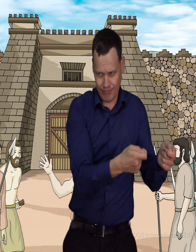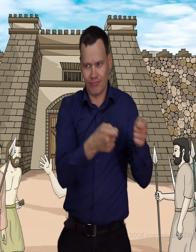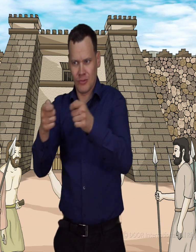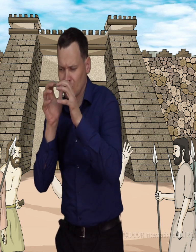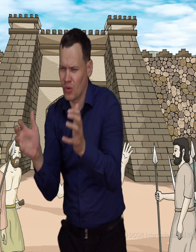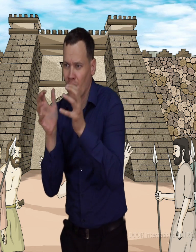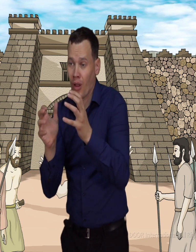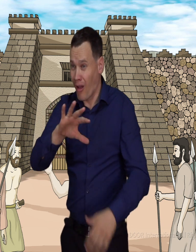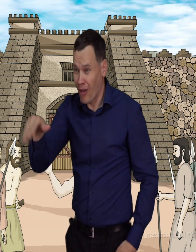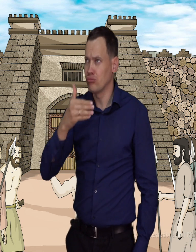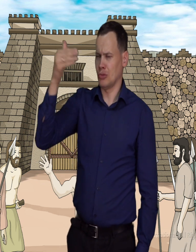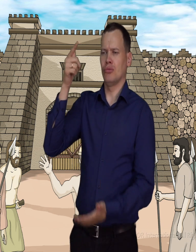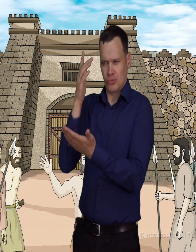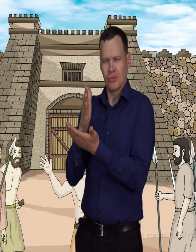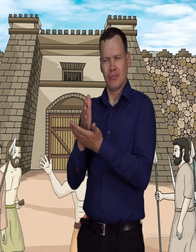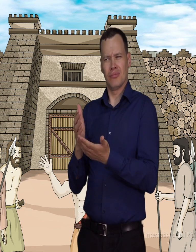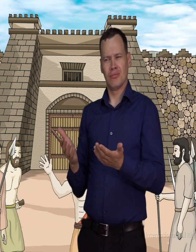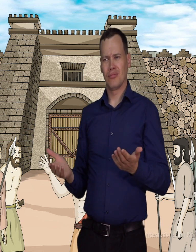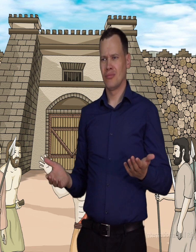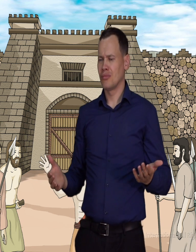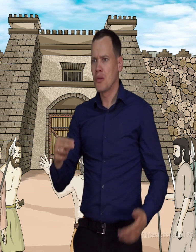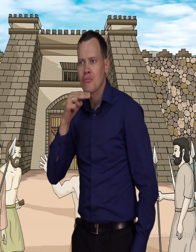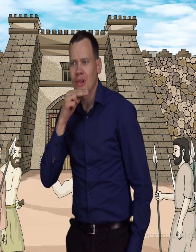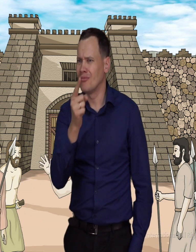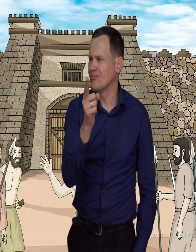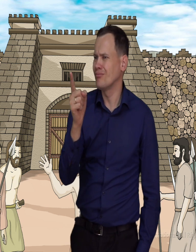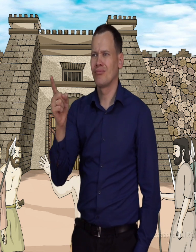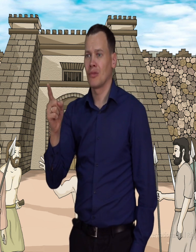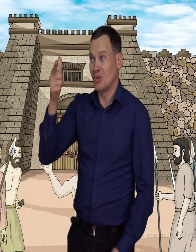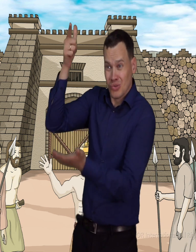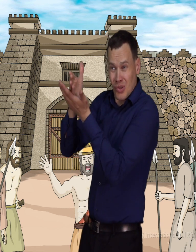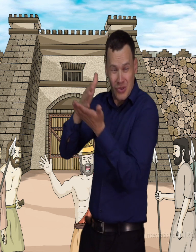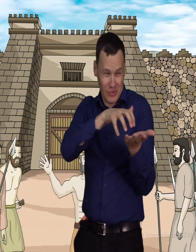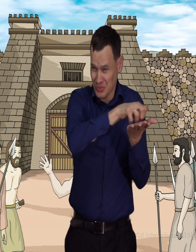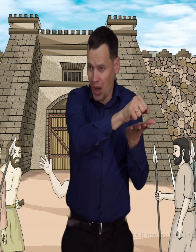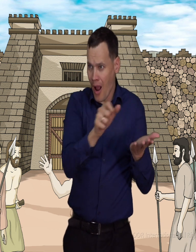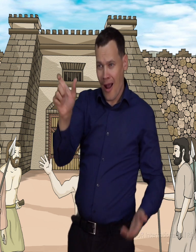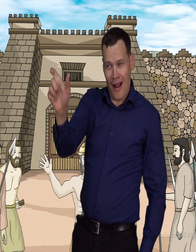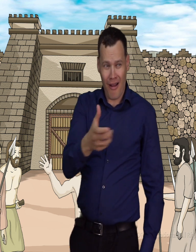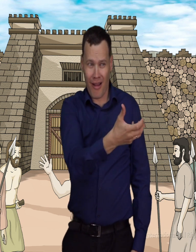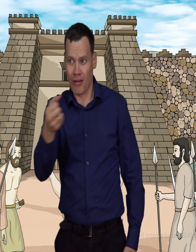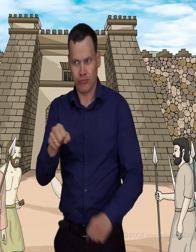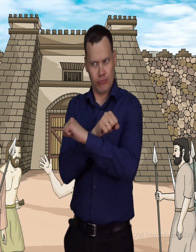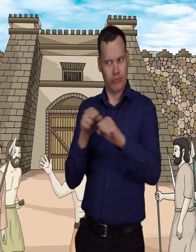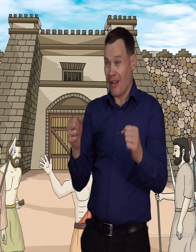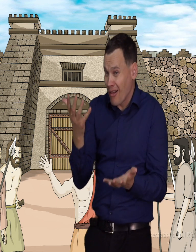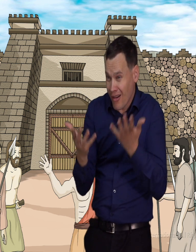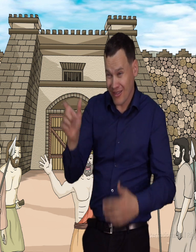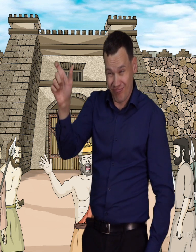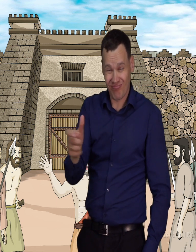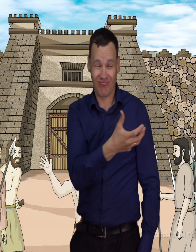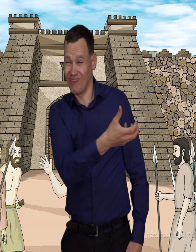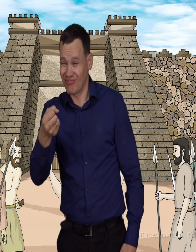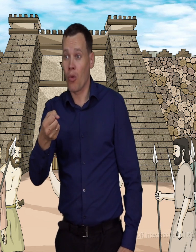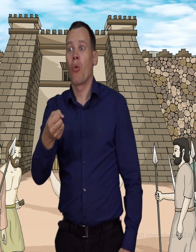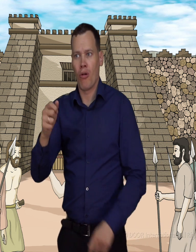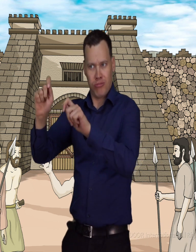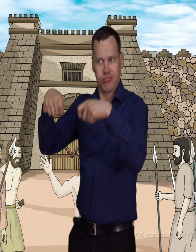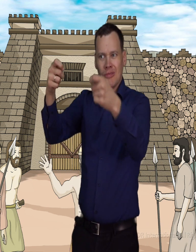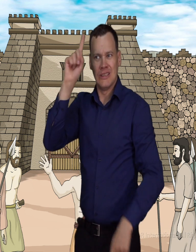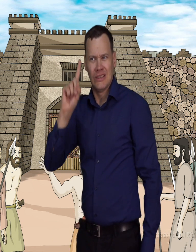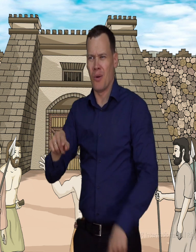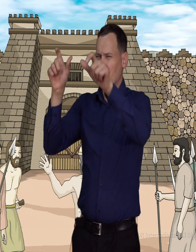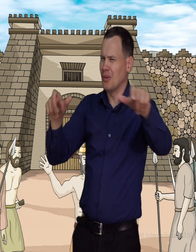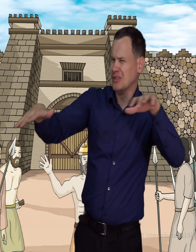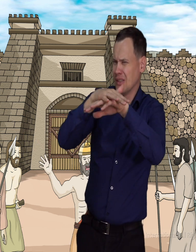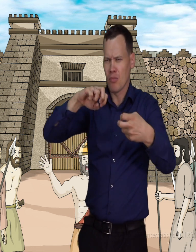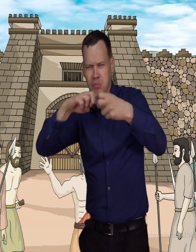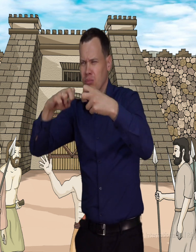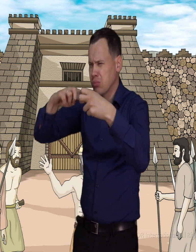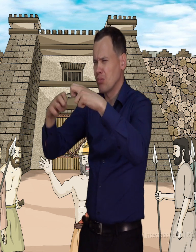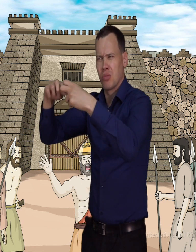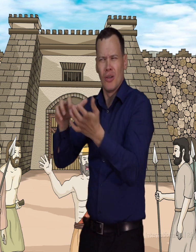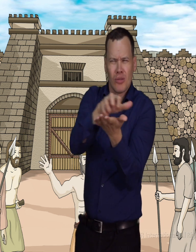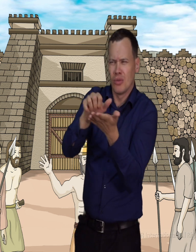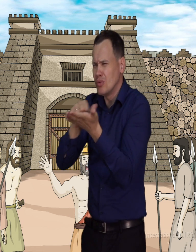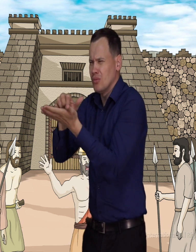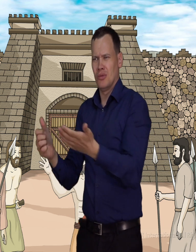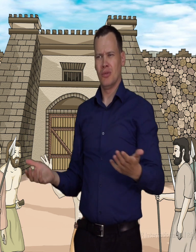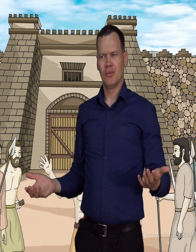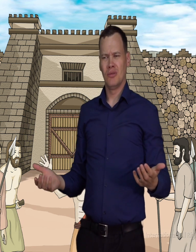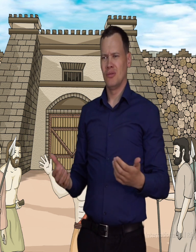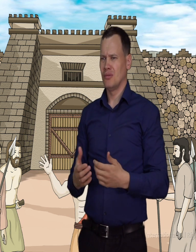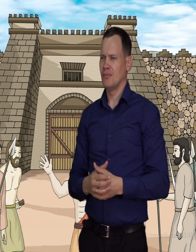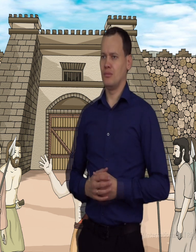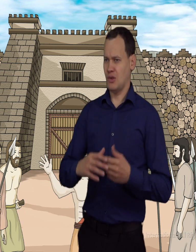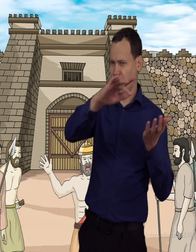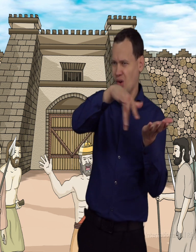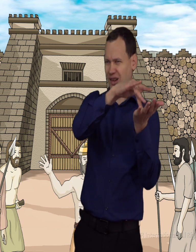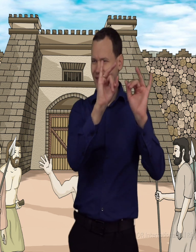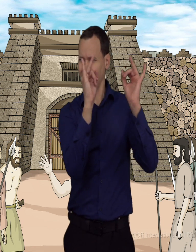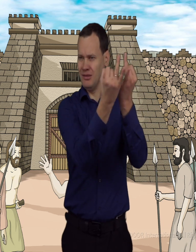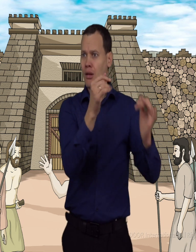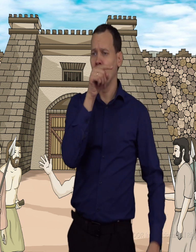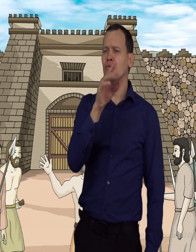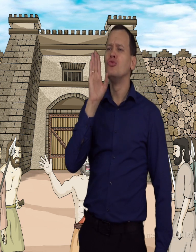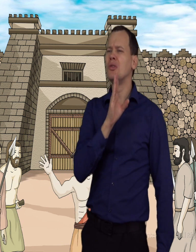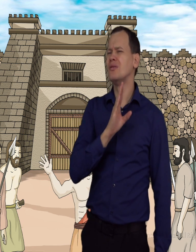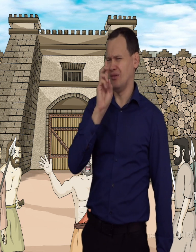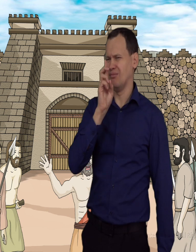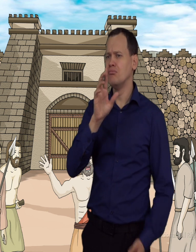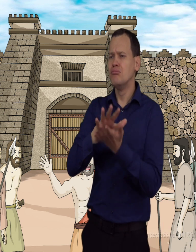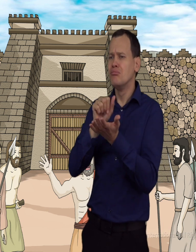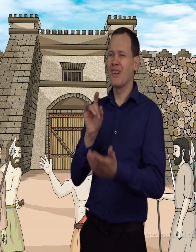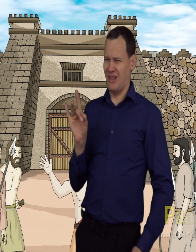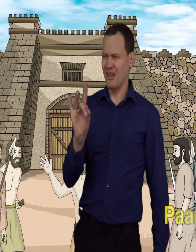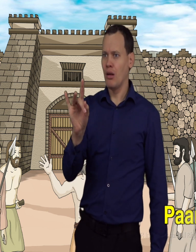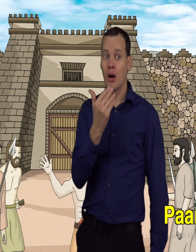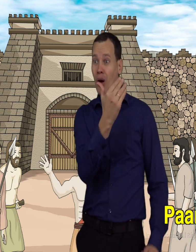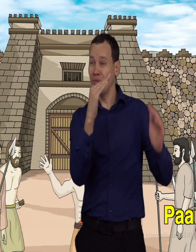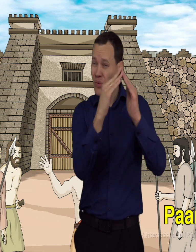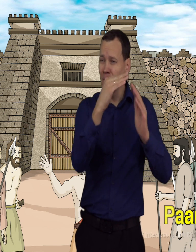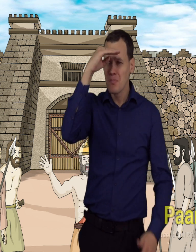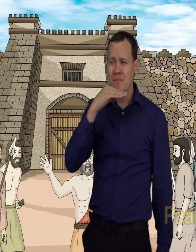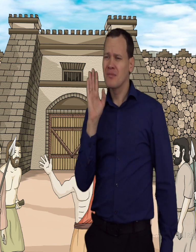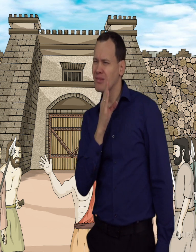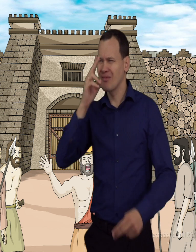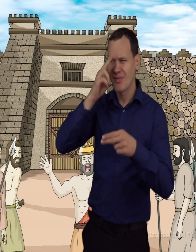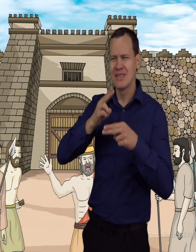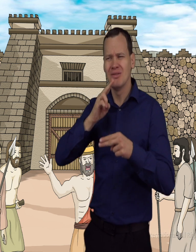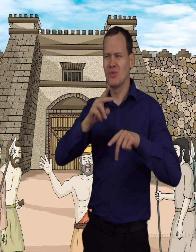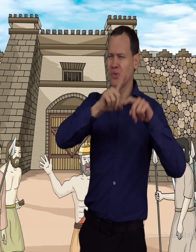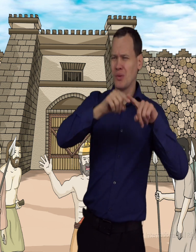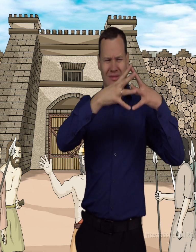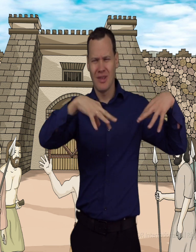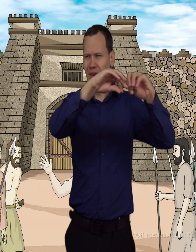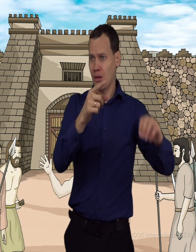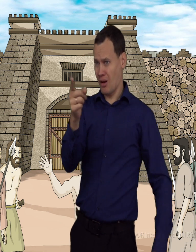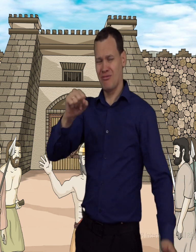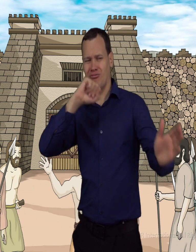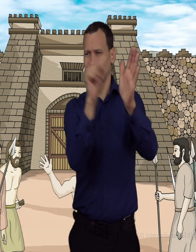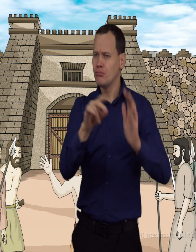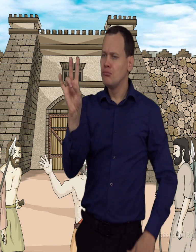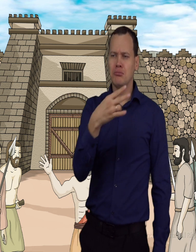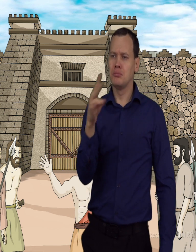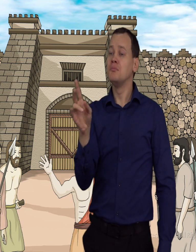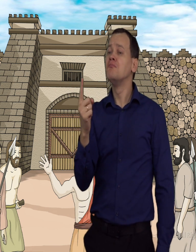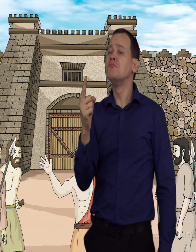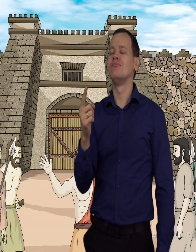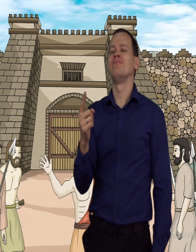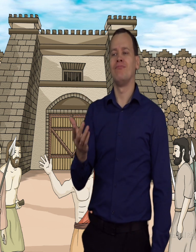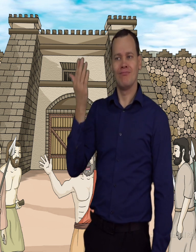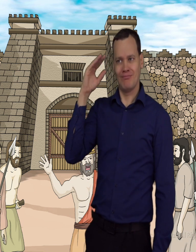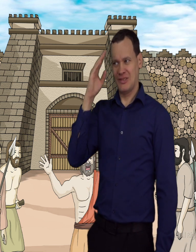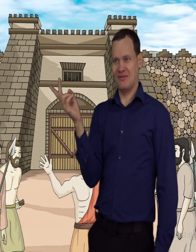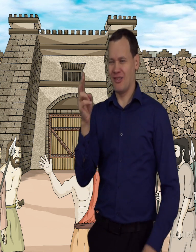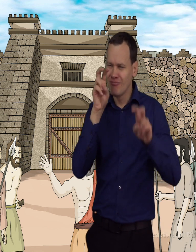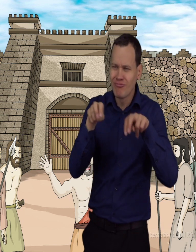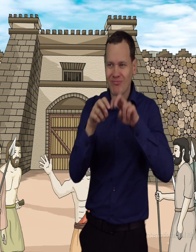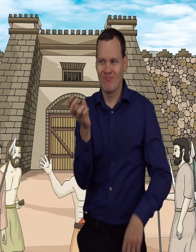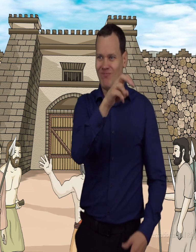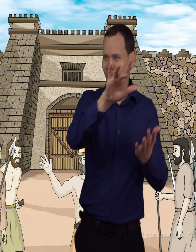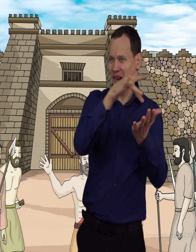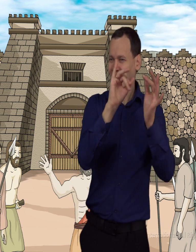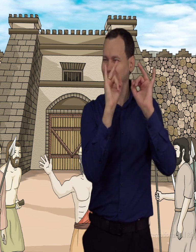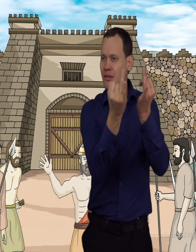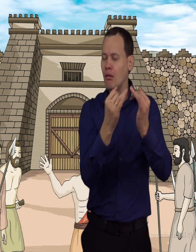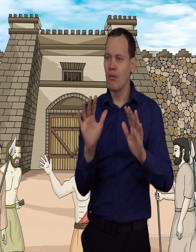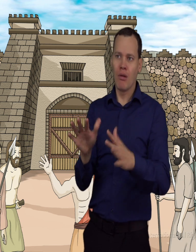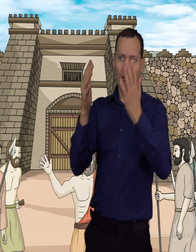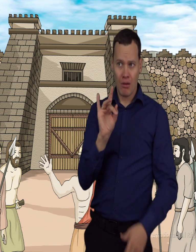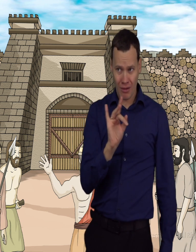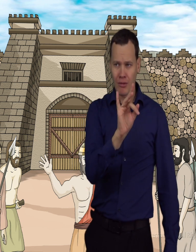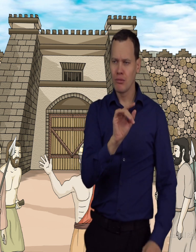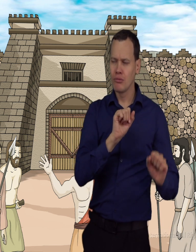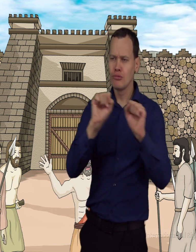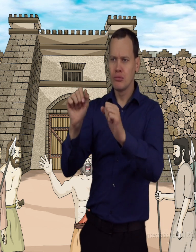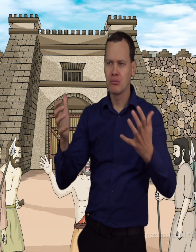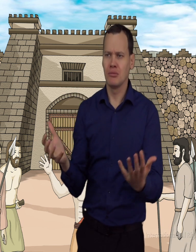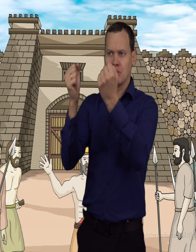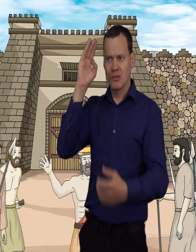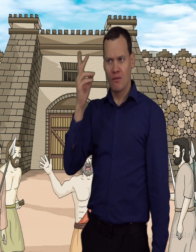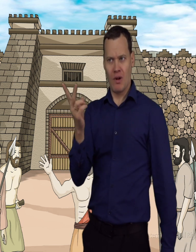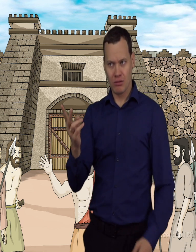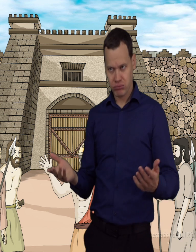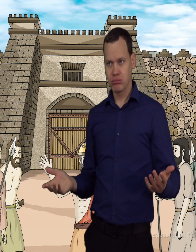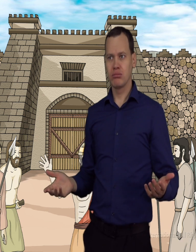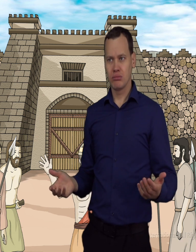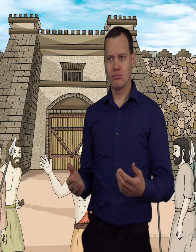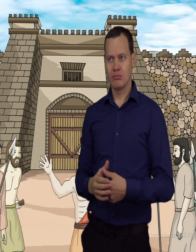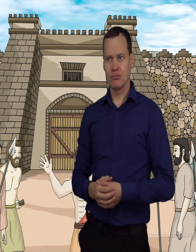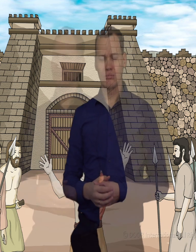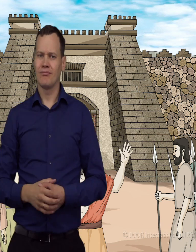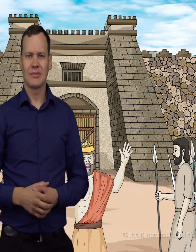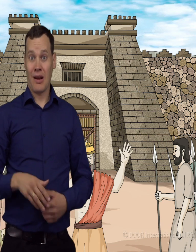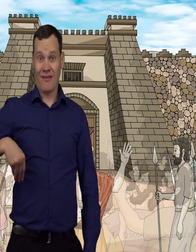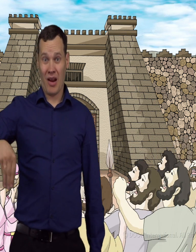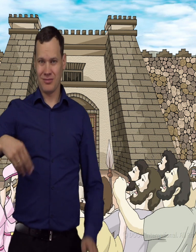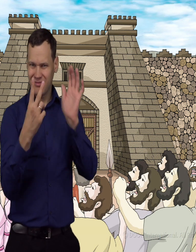But keep away from the things devoted to destruction, lest you yourself be set apart for destruction. If you take any of these, you will set apart the camp of Israel for destruction and bring disaster upon it. For all the silver and gold and all the articles of bronze and iron are holy to the LORD;